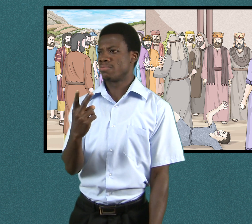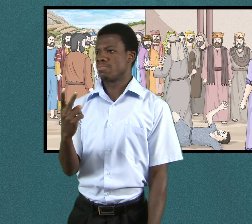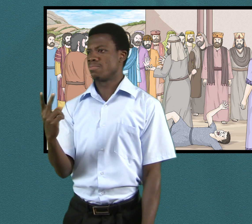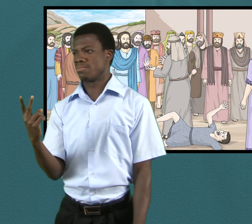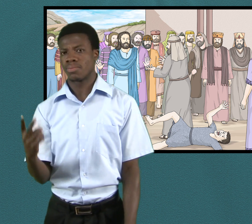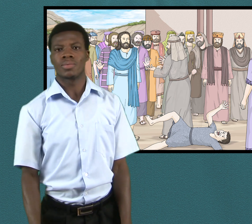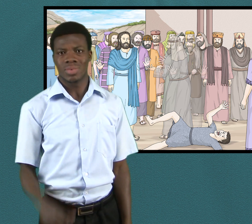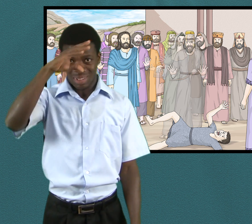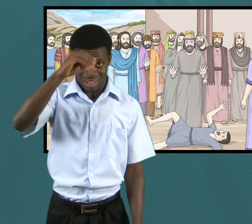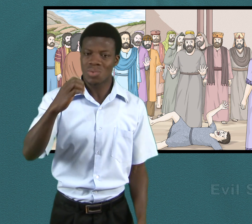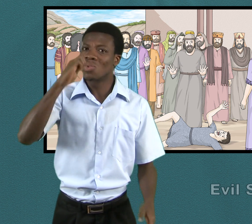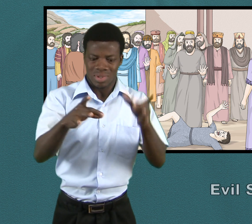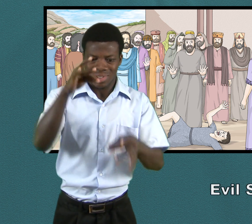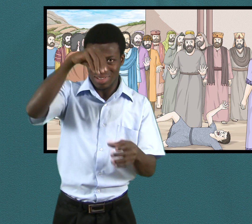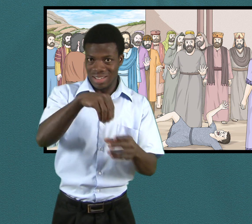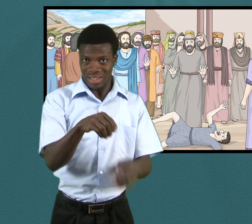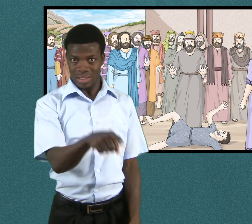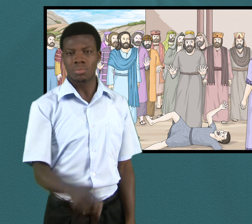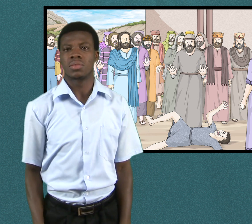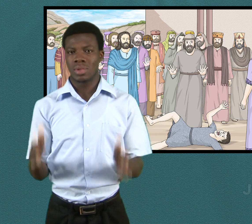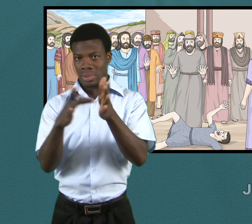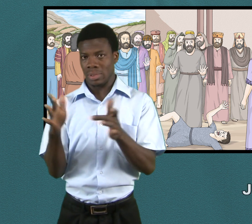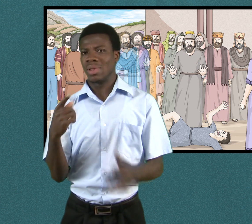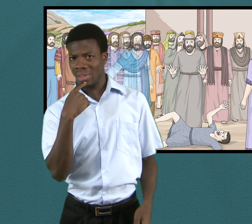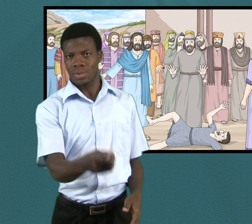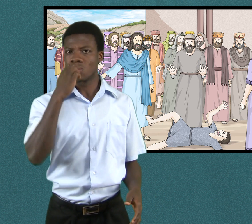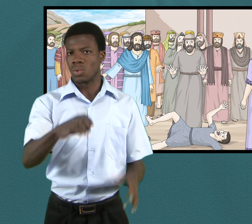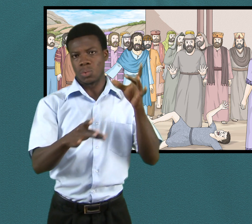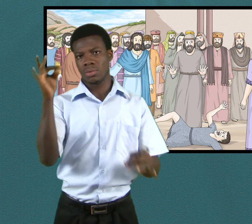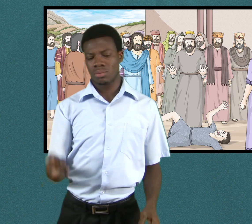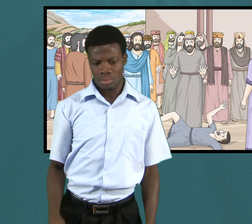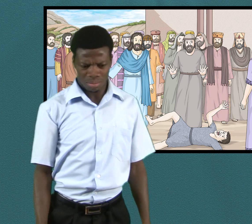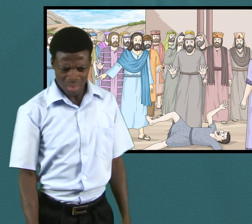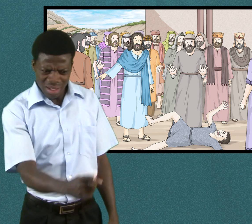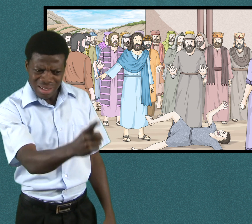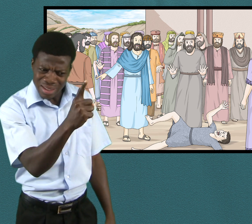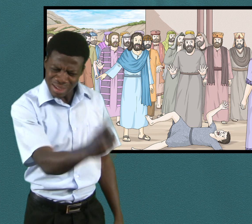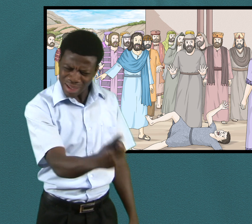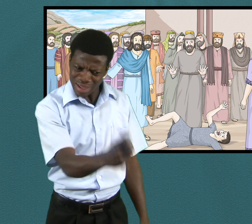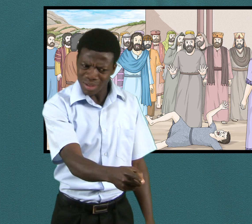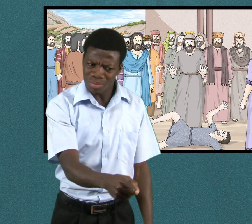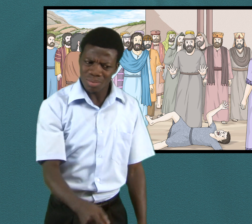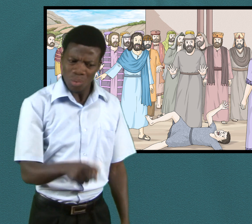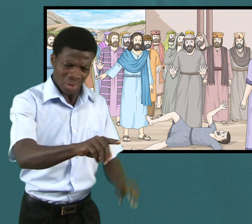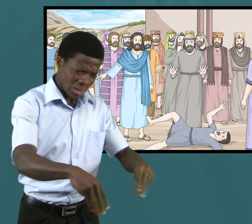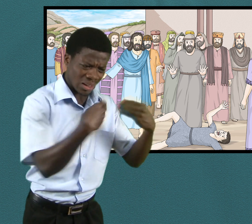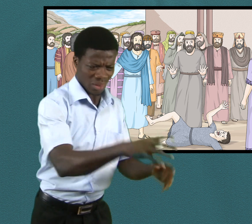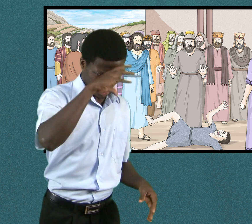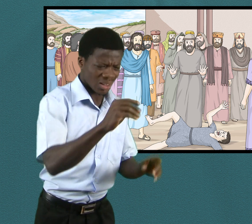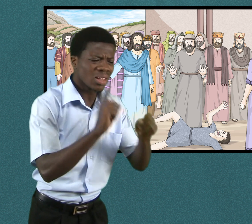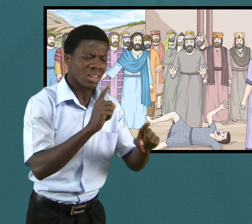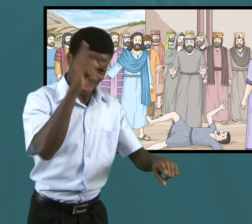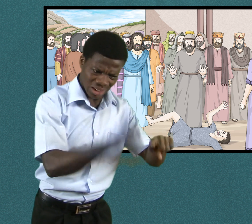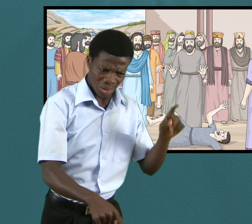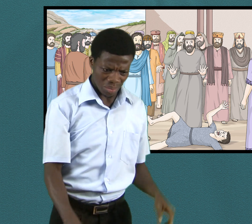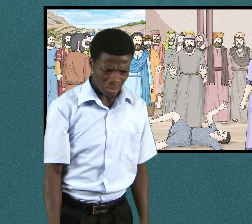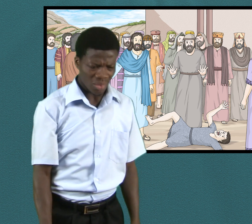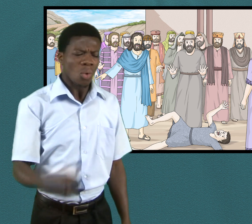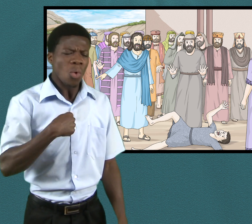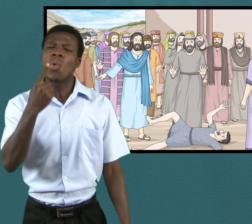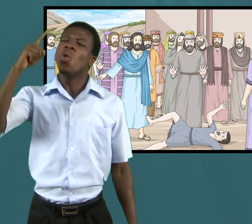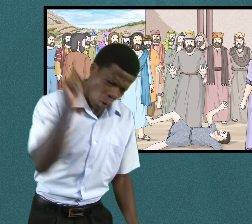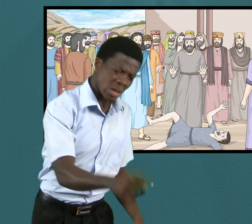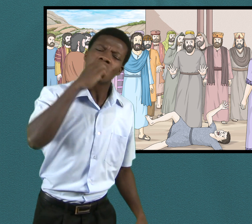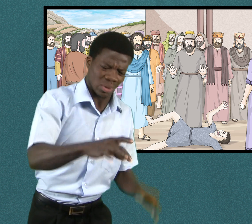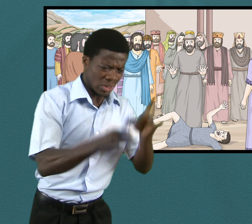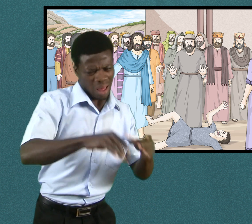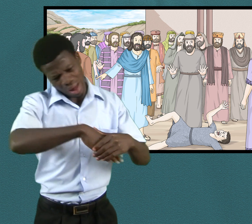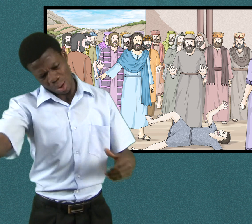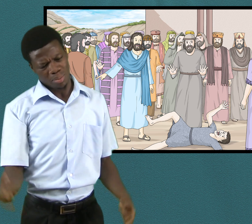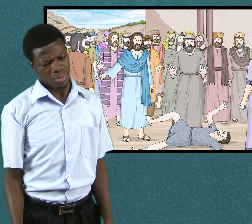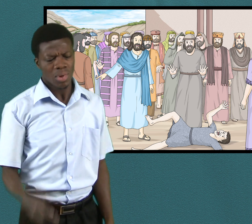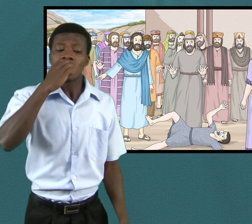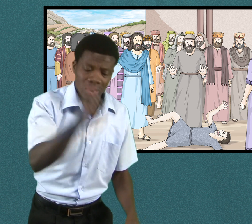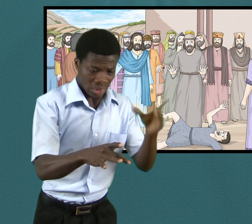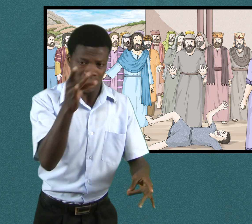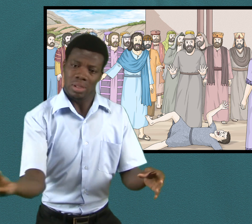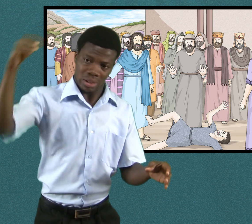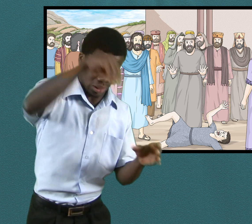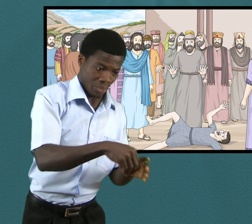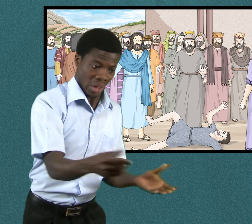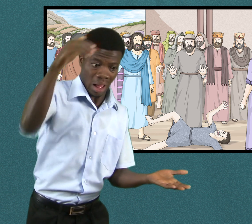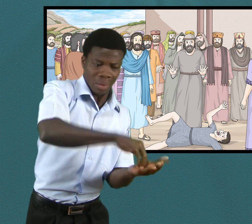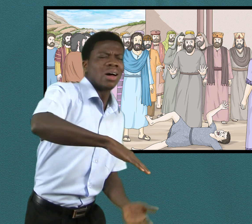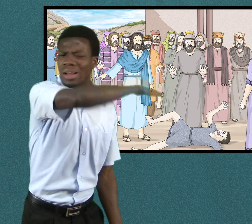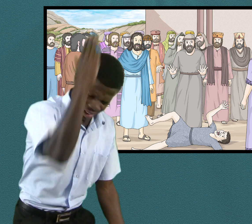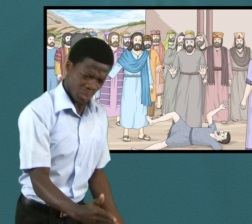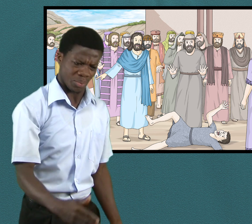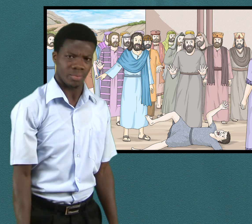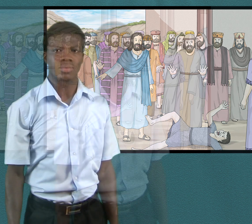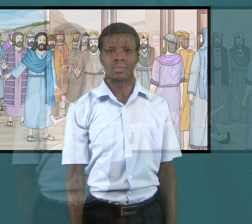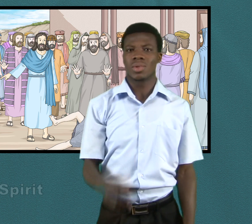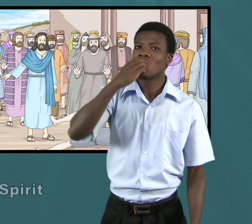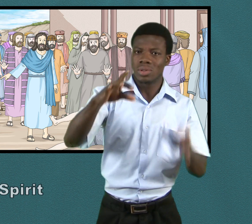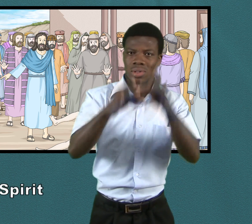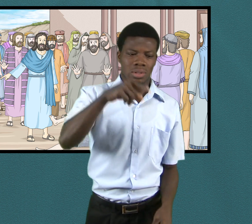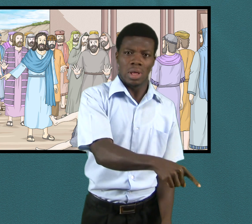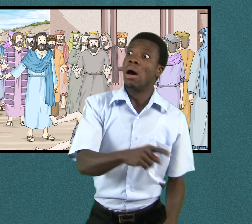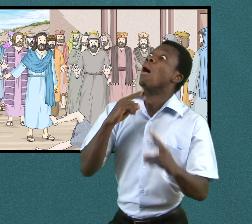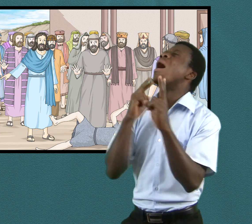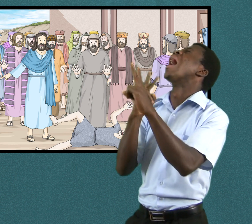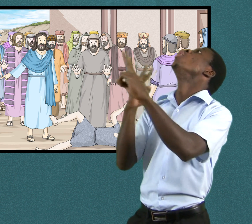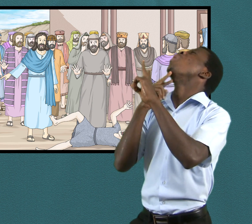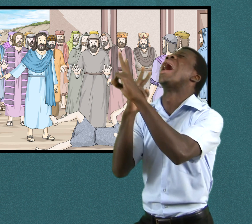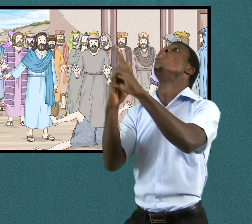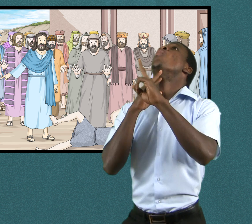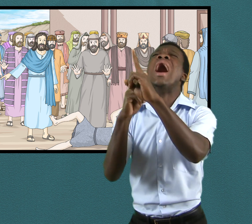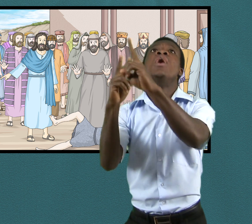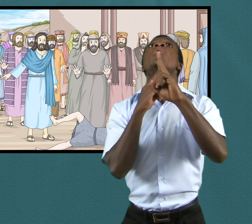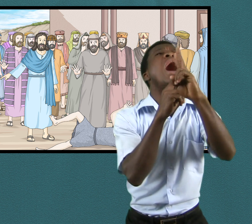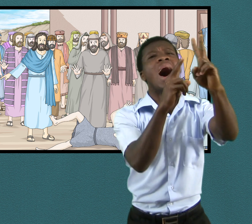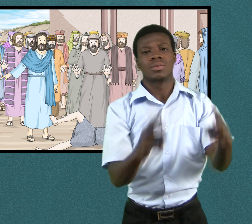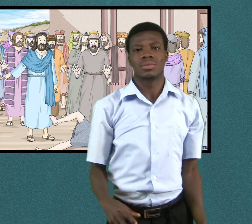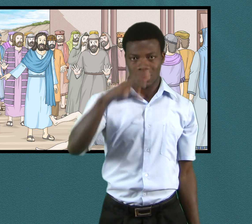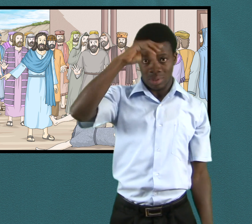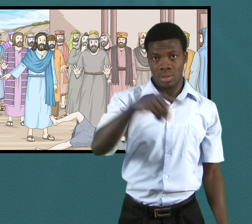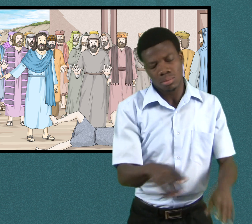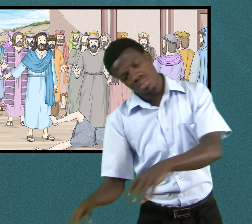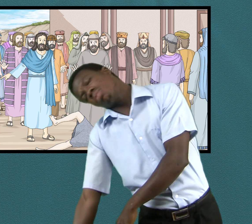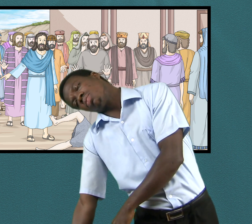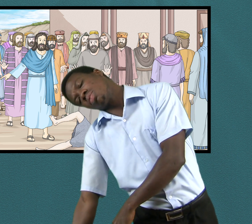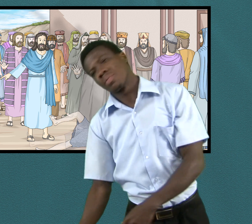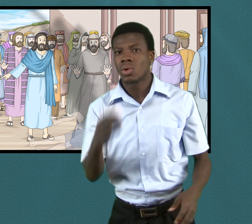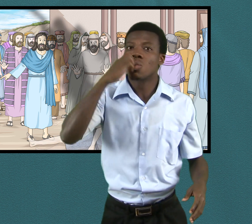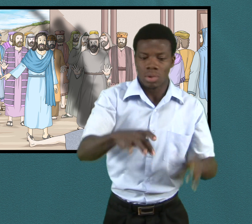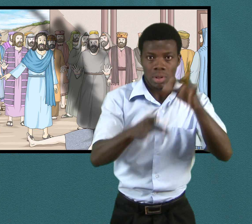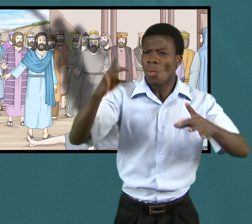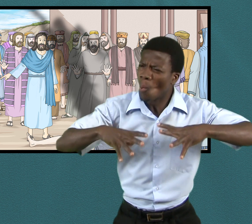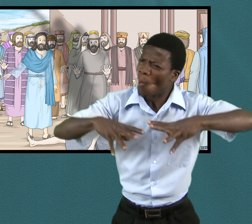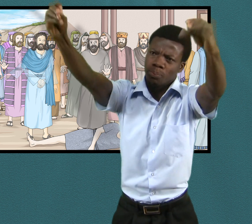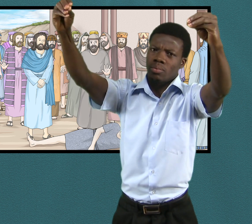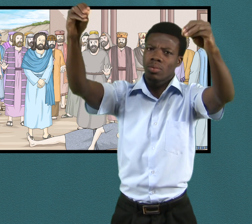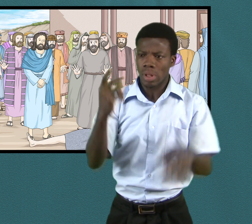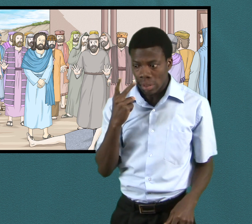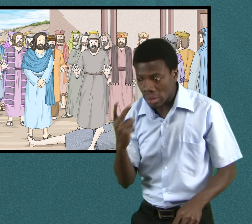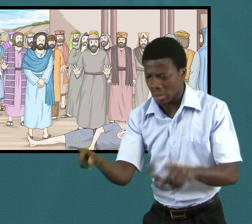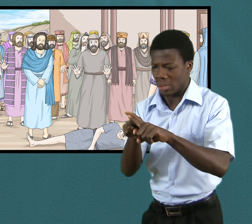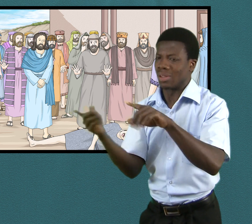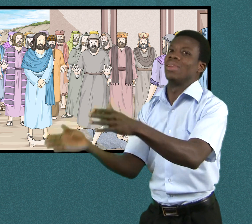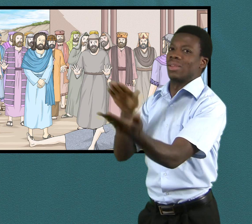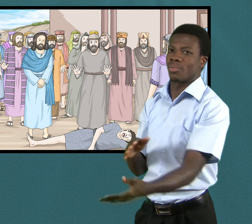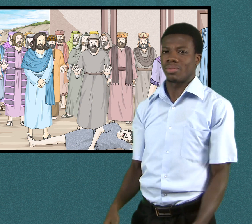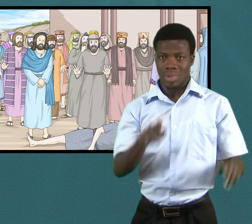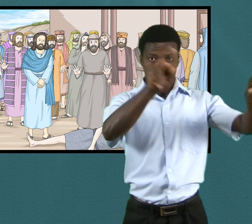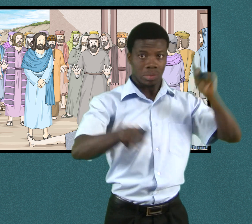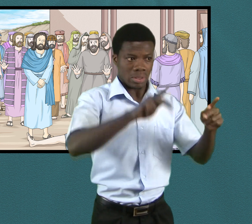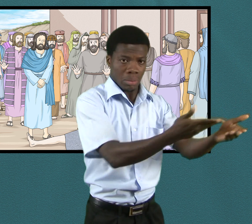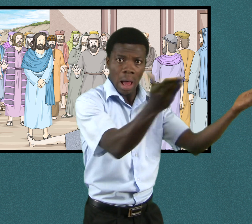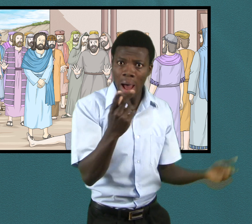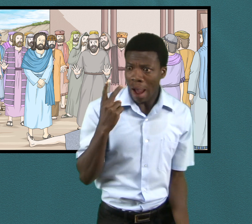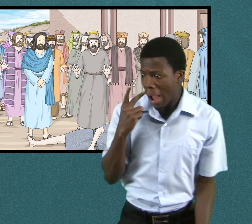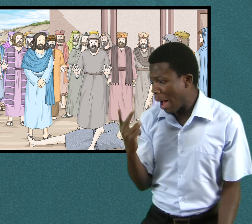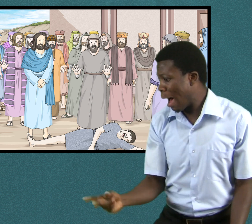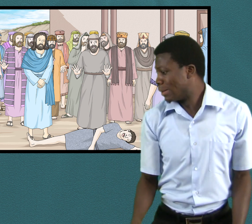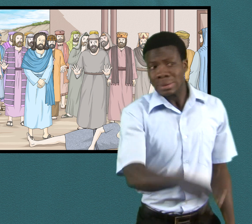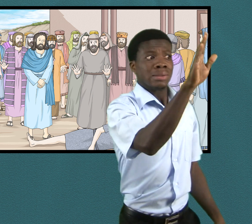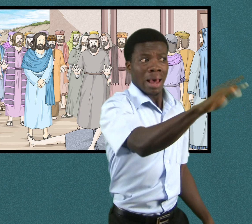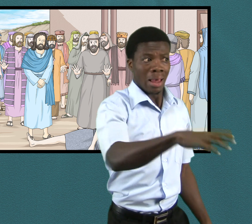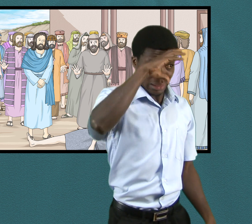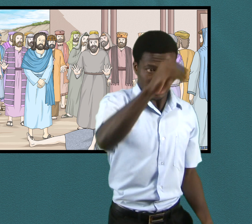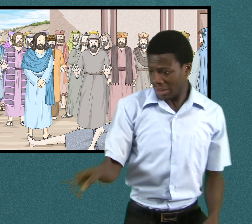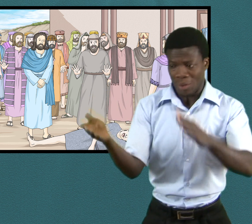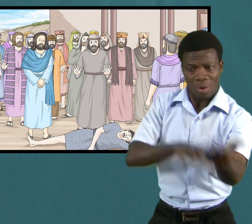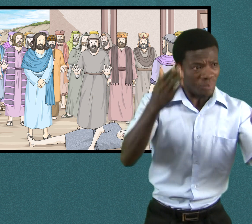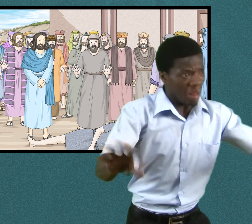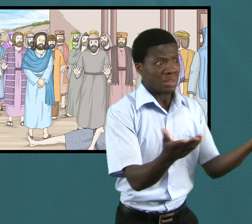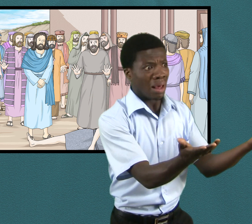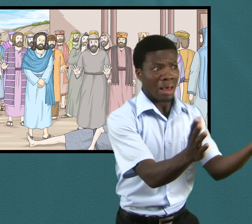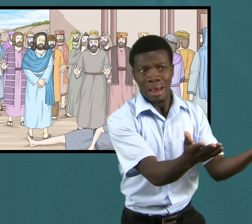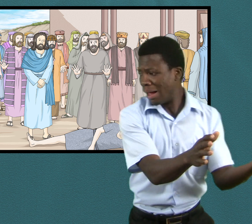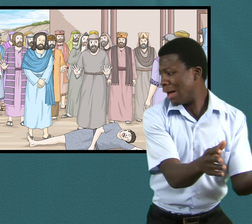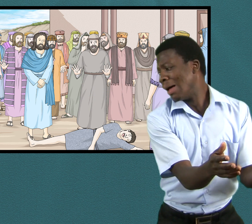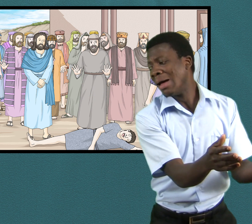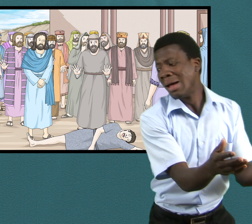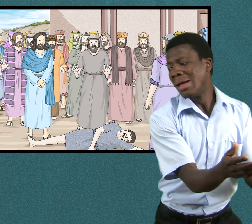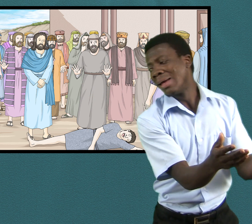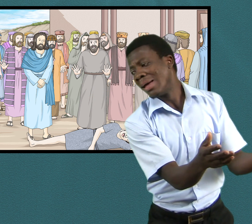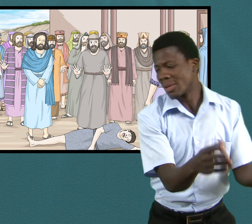“You deaf and mute spirit,” He said, “I command you to come out and never enter him again.” After shrieking and convulsing him violently, the spirit came out.